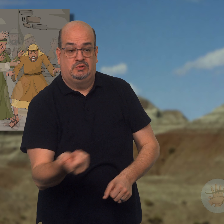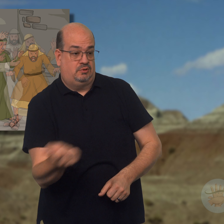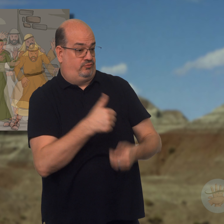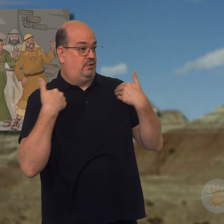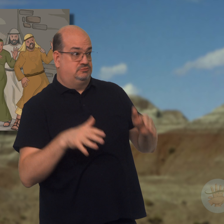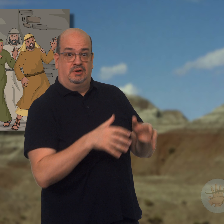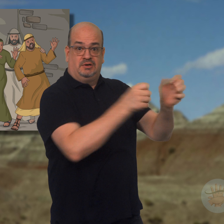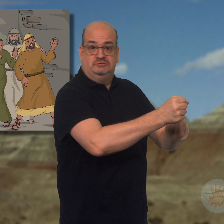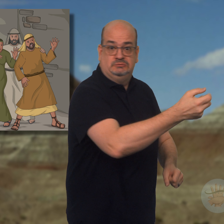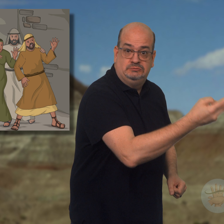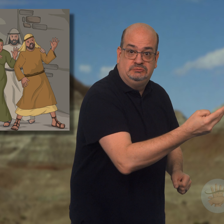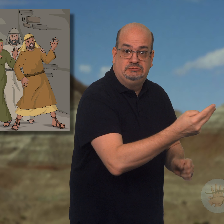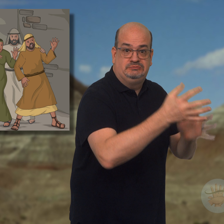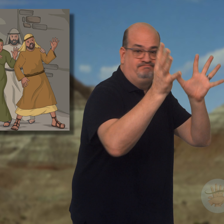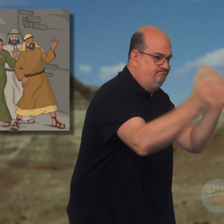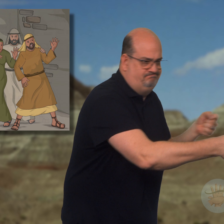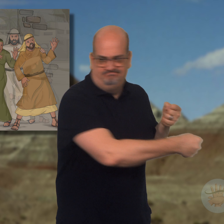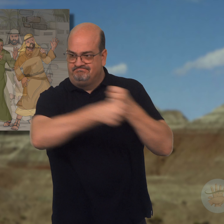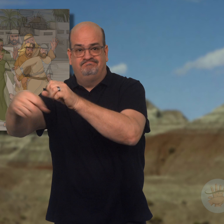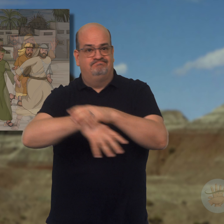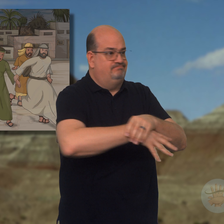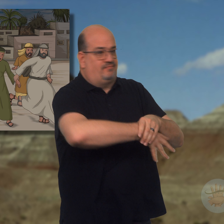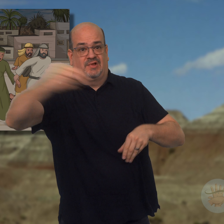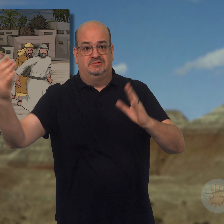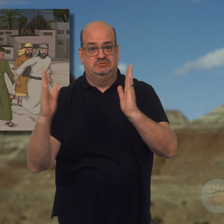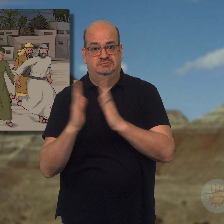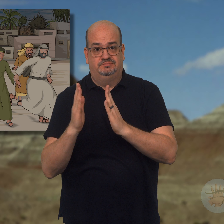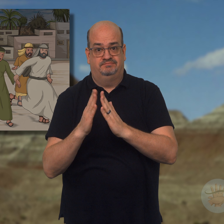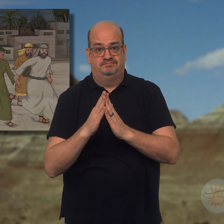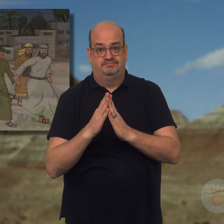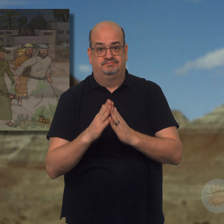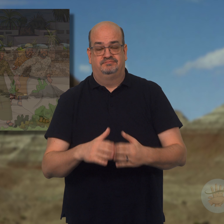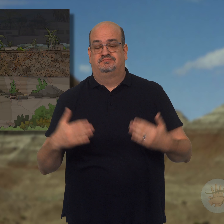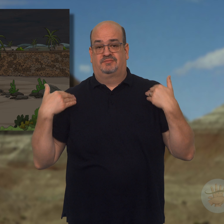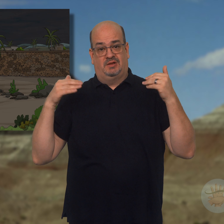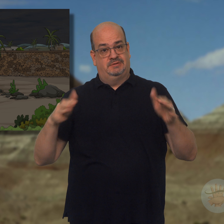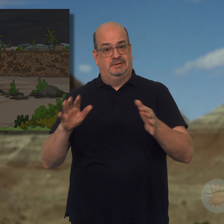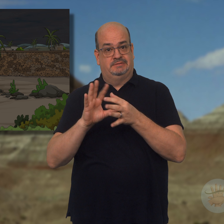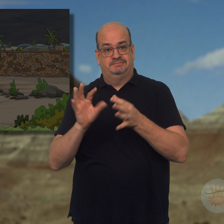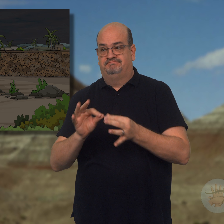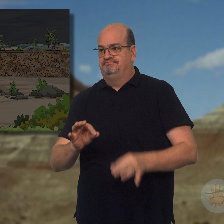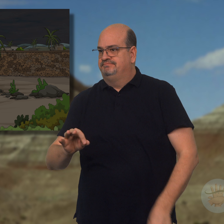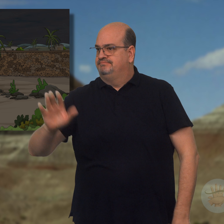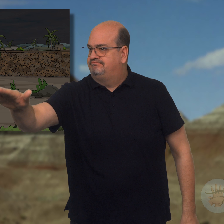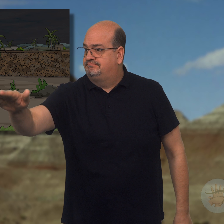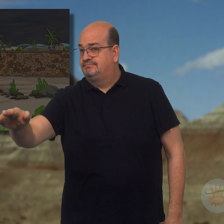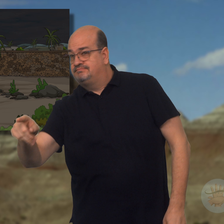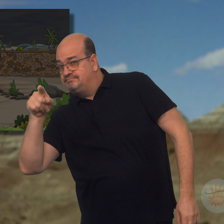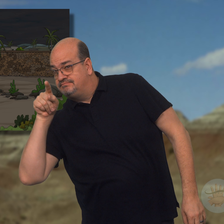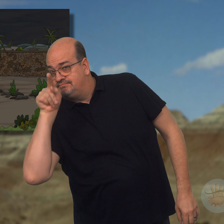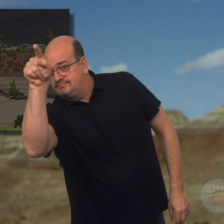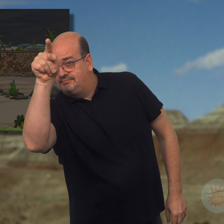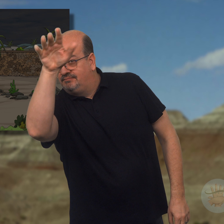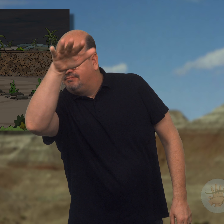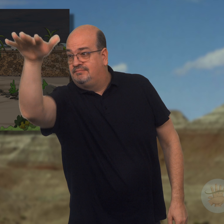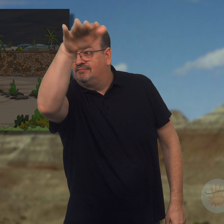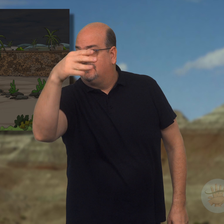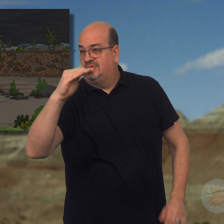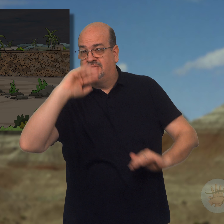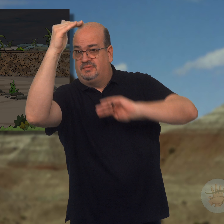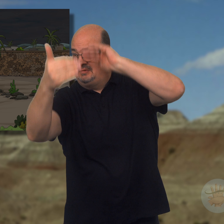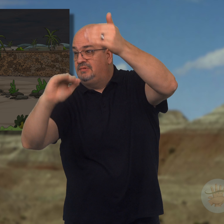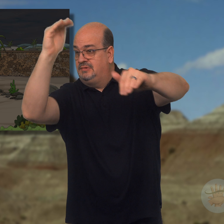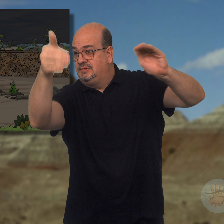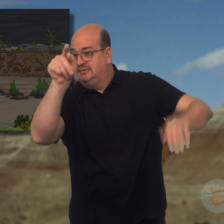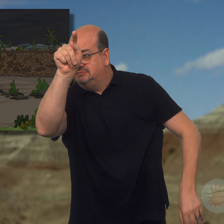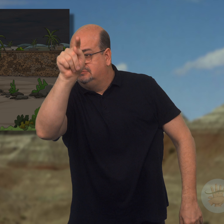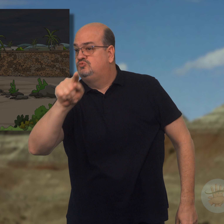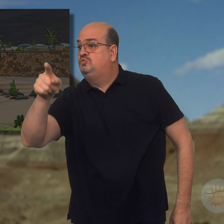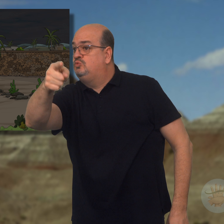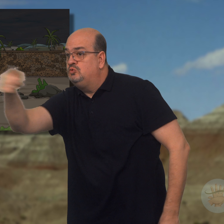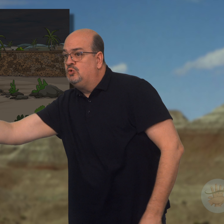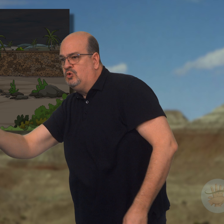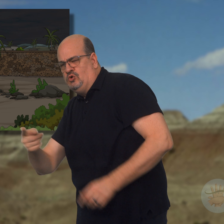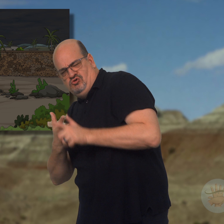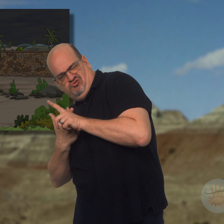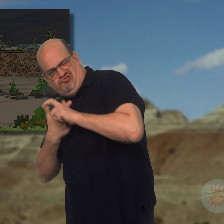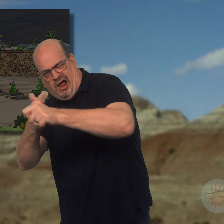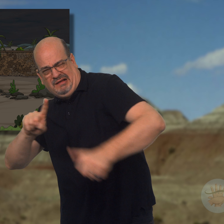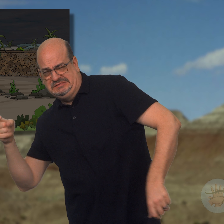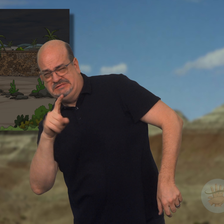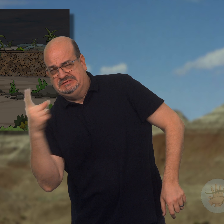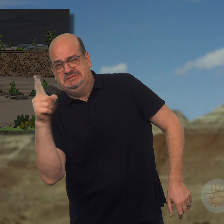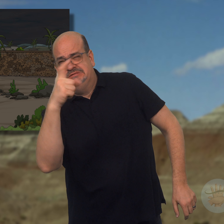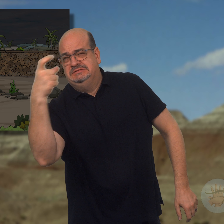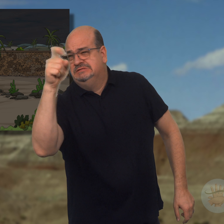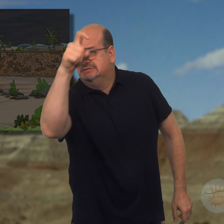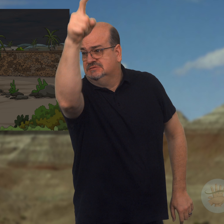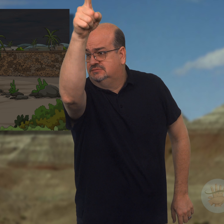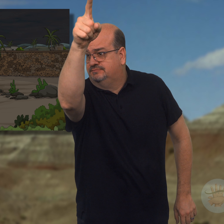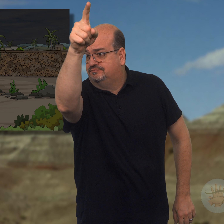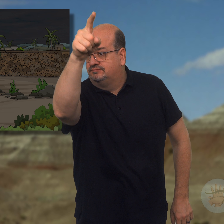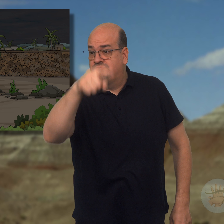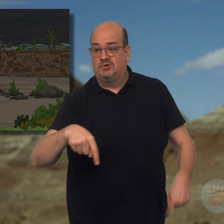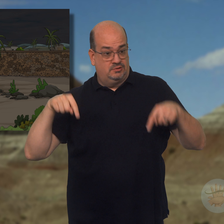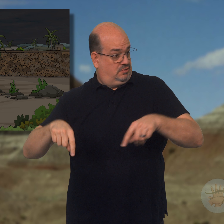And they led them safely out of the city, because of the LORD’s compassion for them.